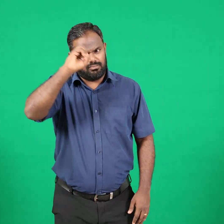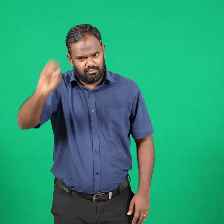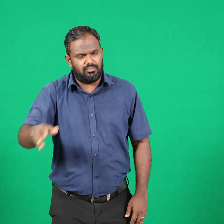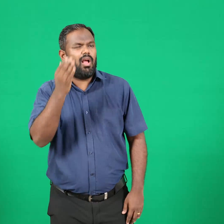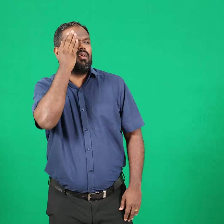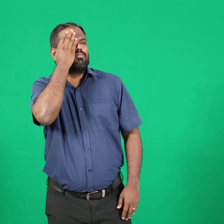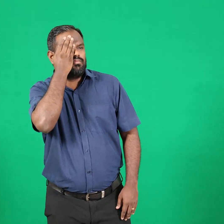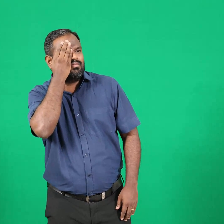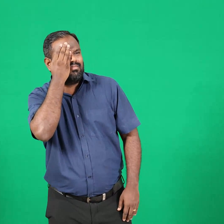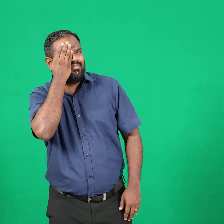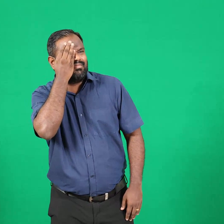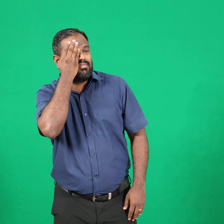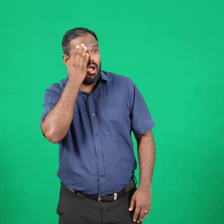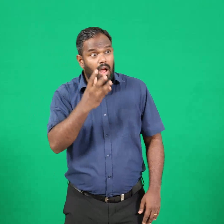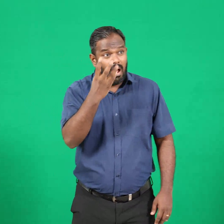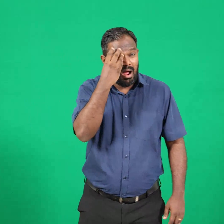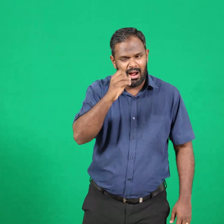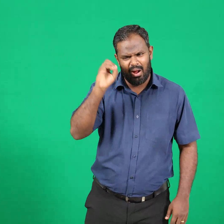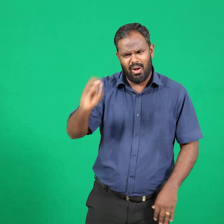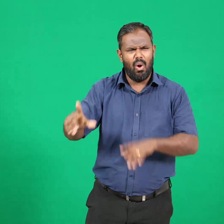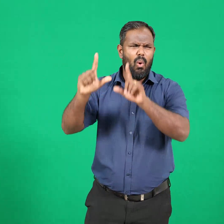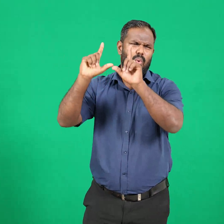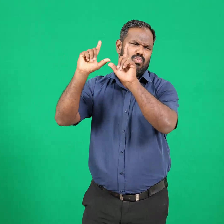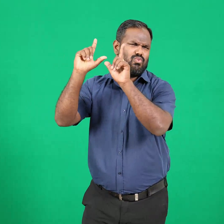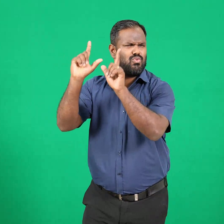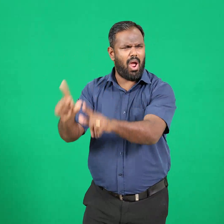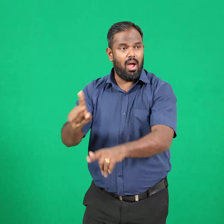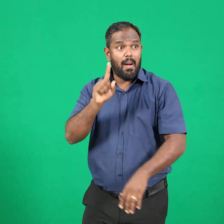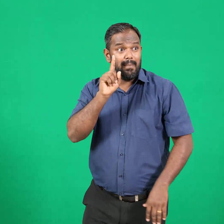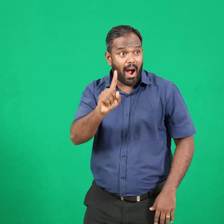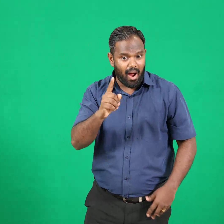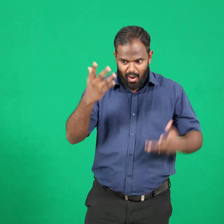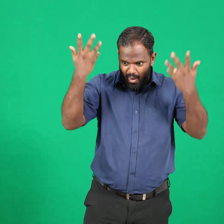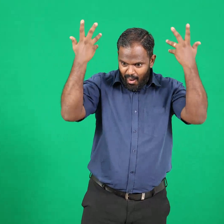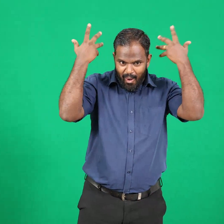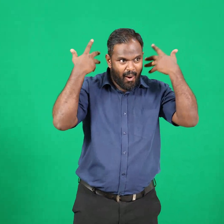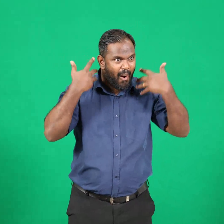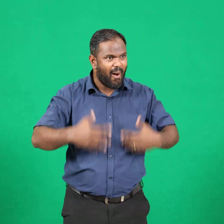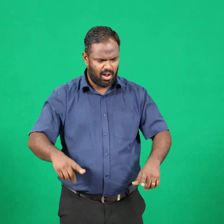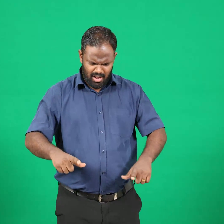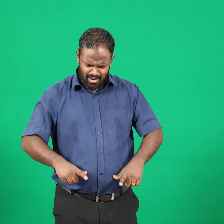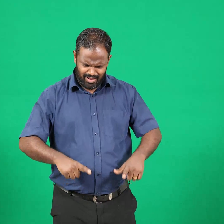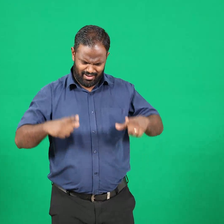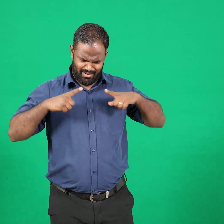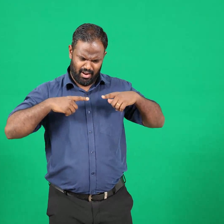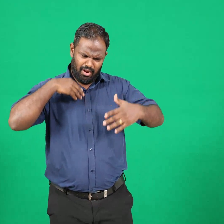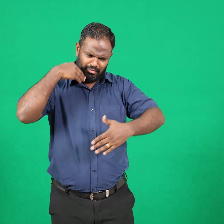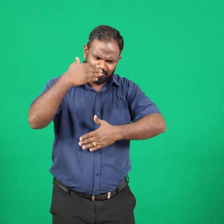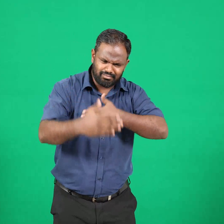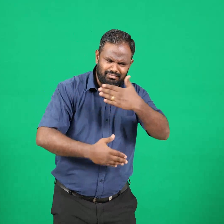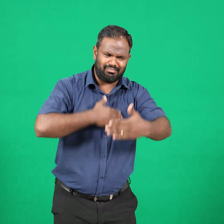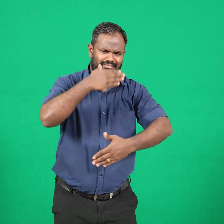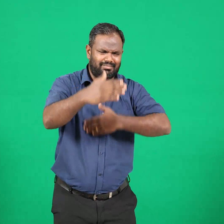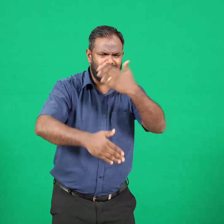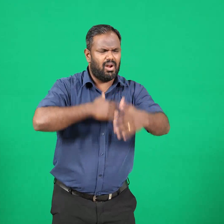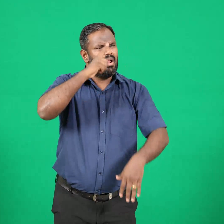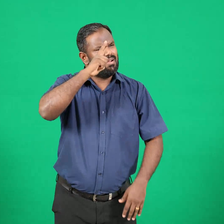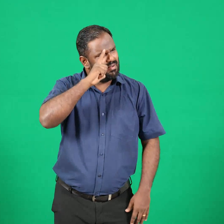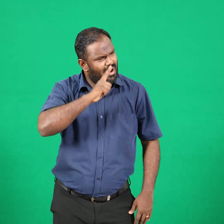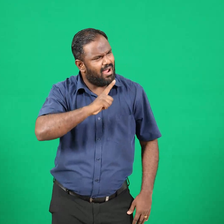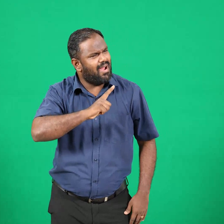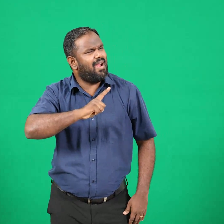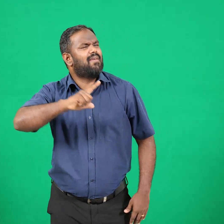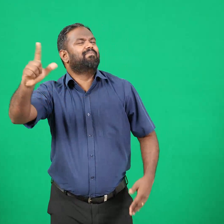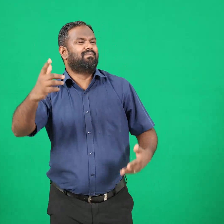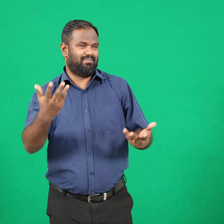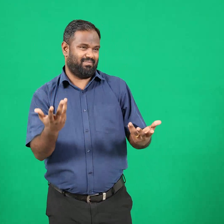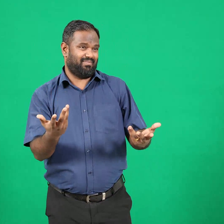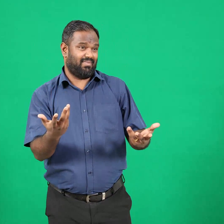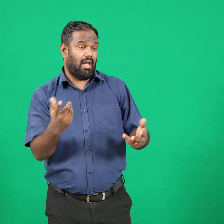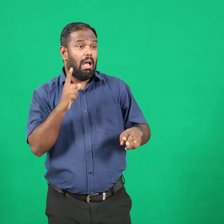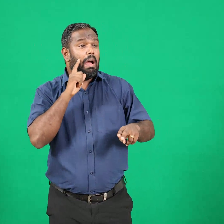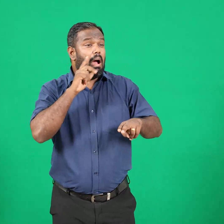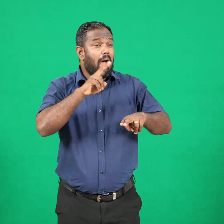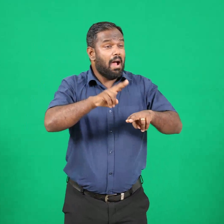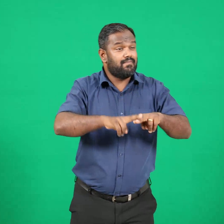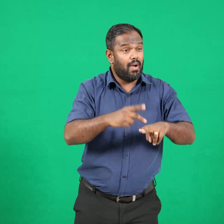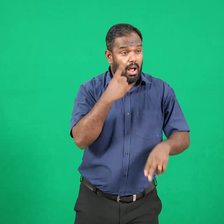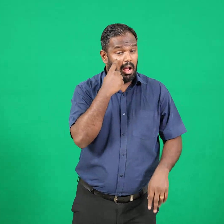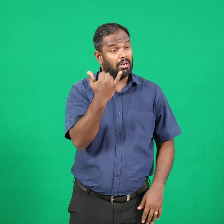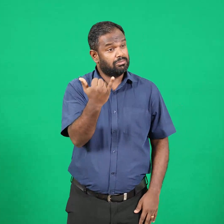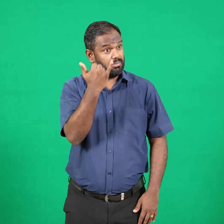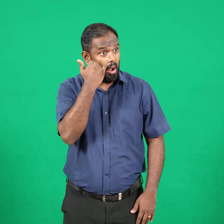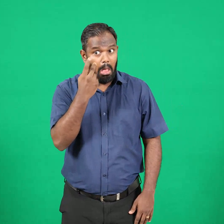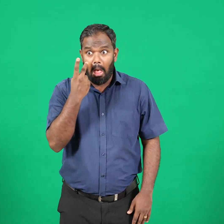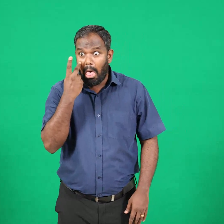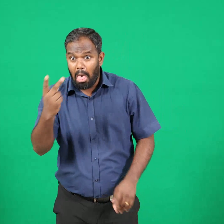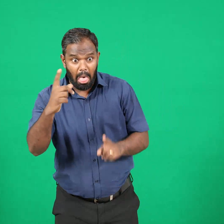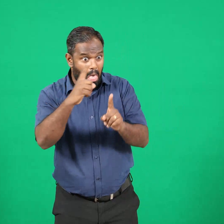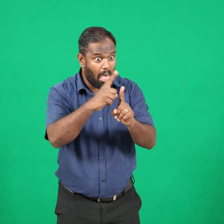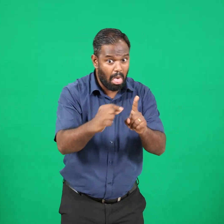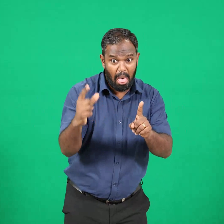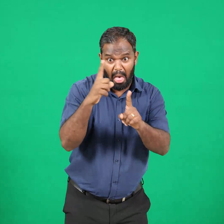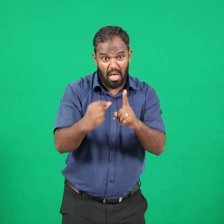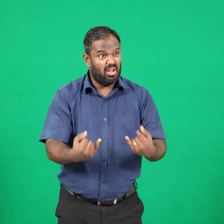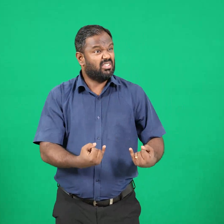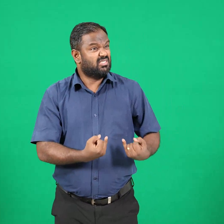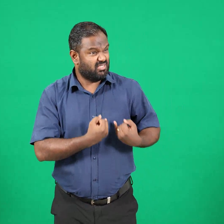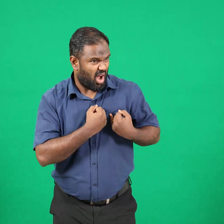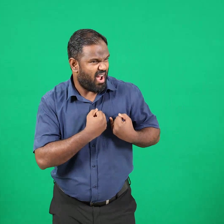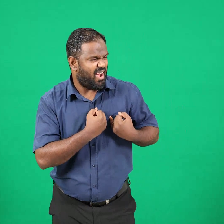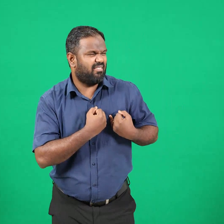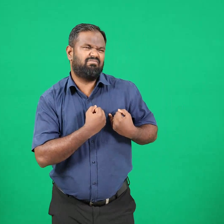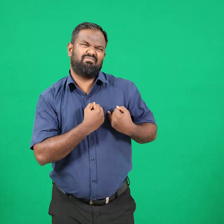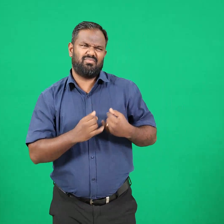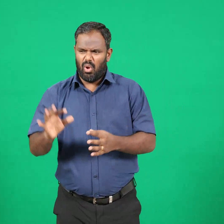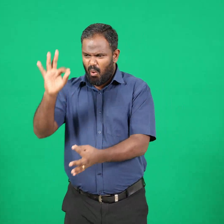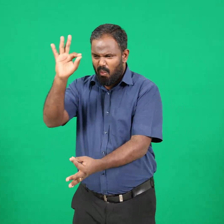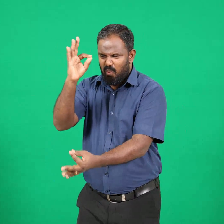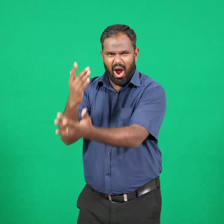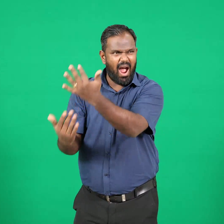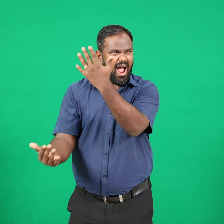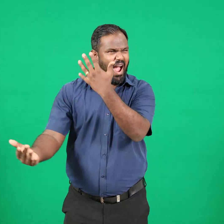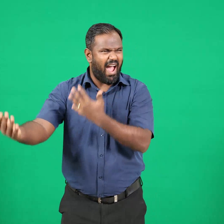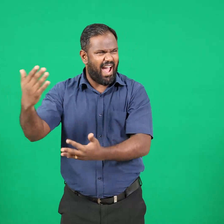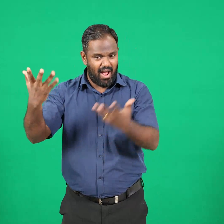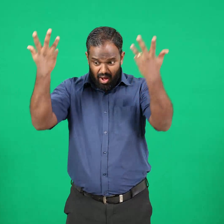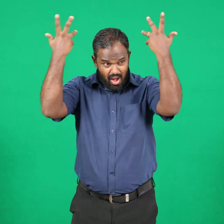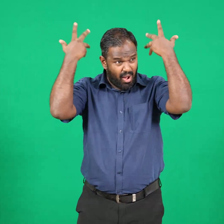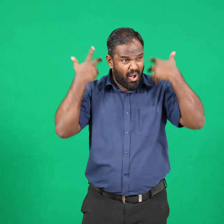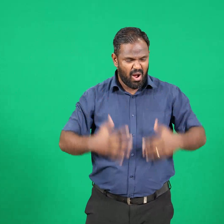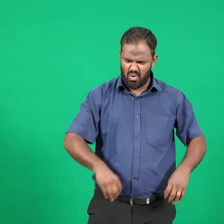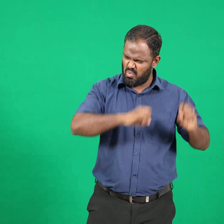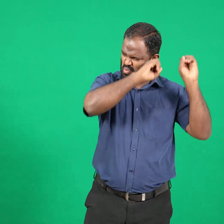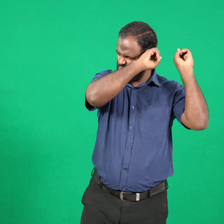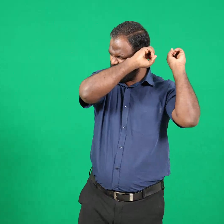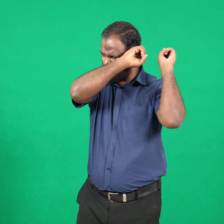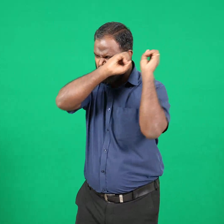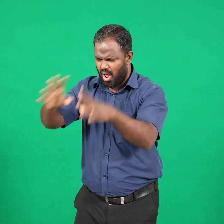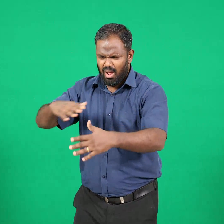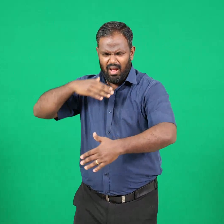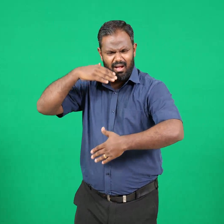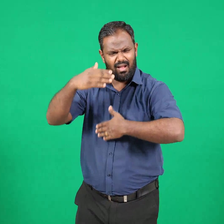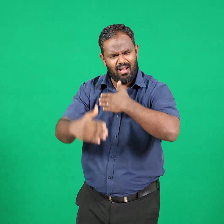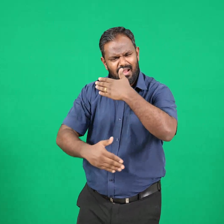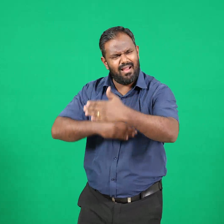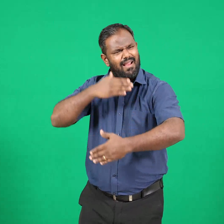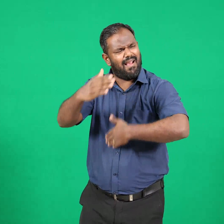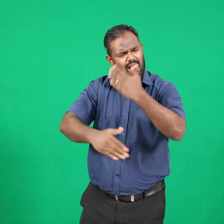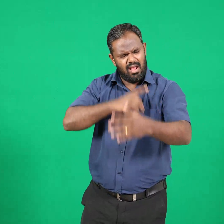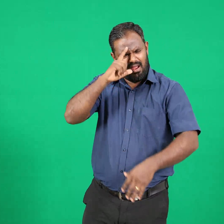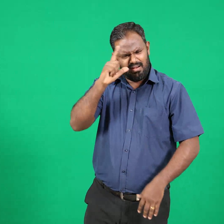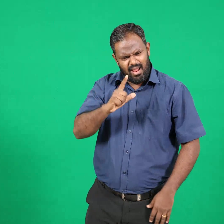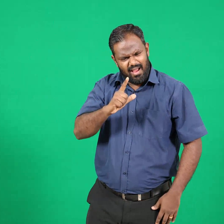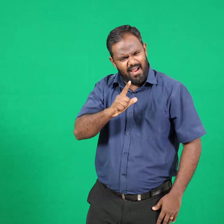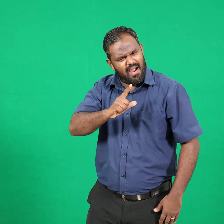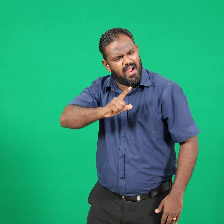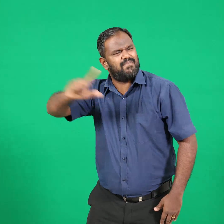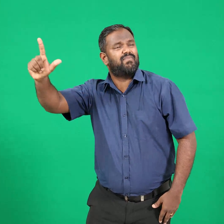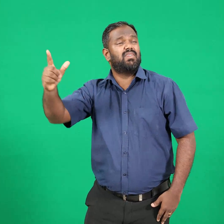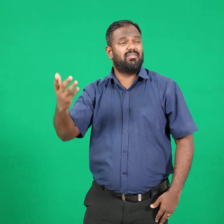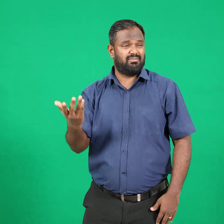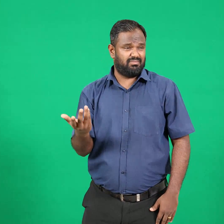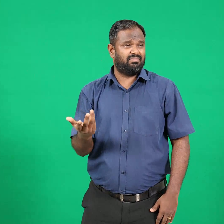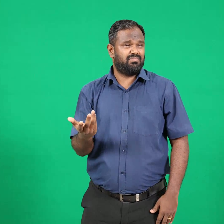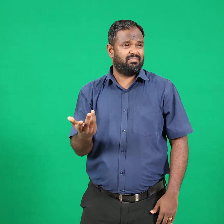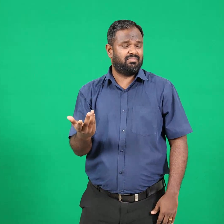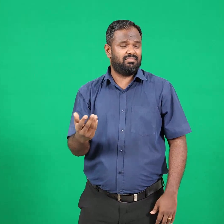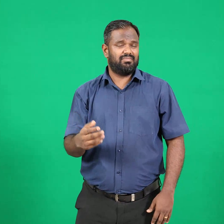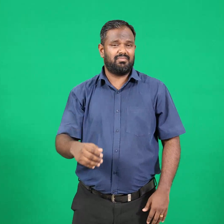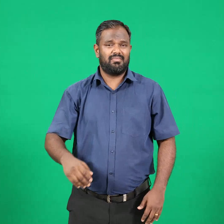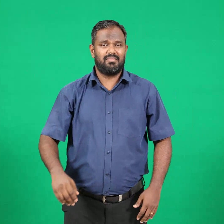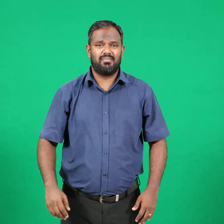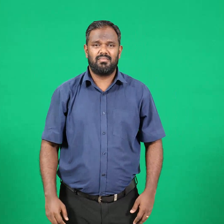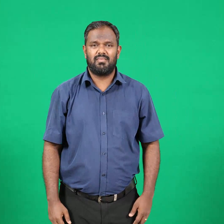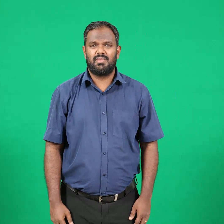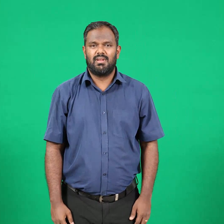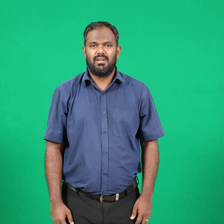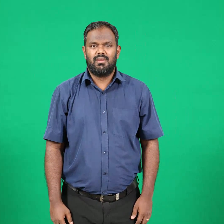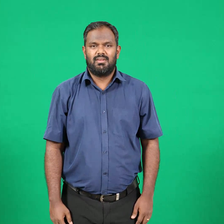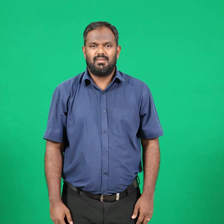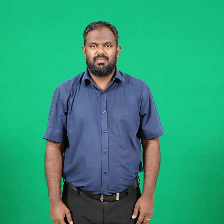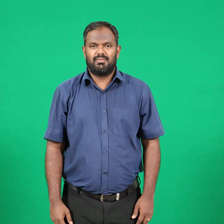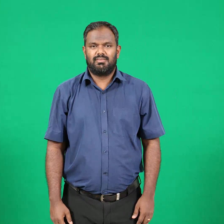It is better for you to enter life with one eye than to have two eyes and be thrown into the fire of hell.